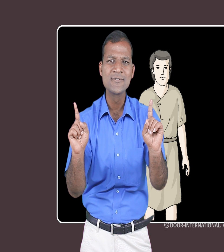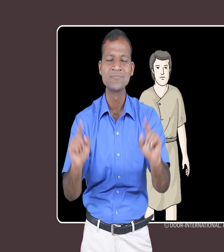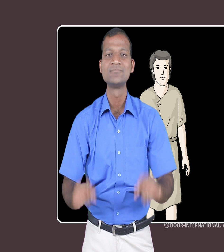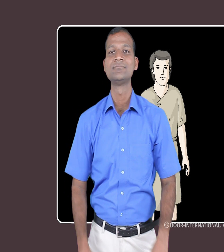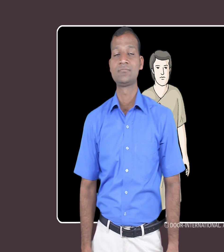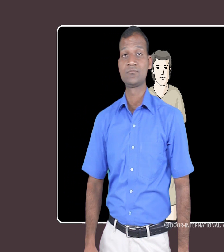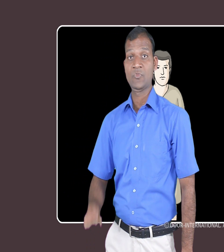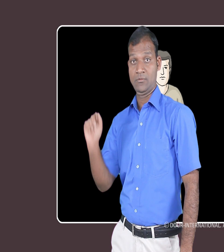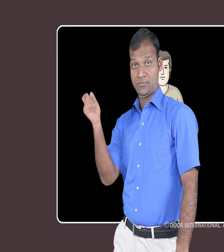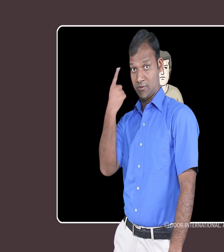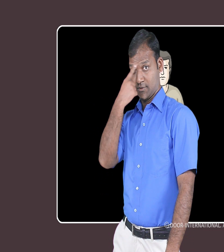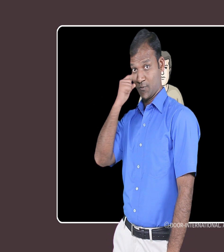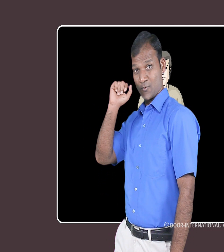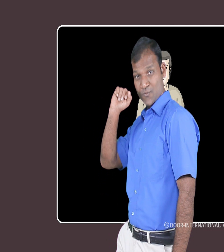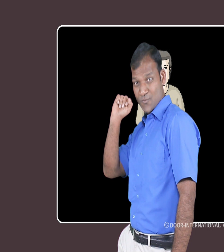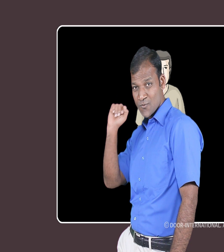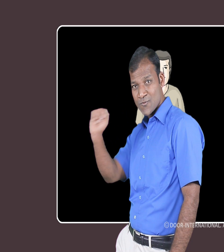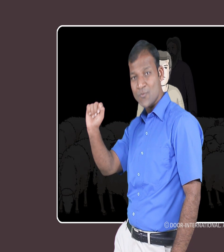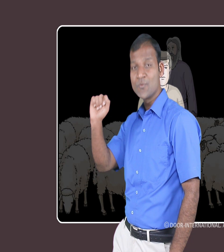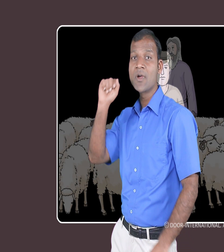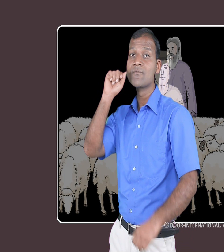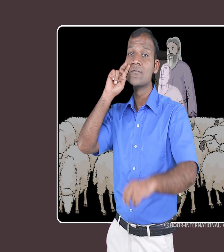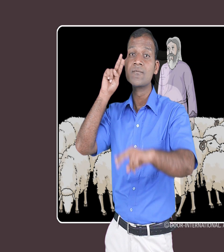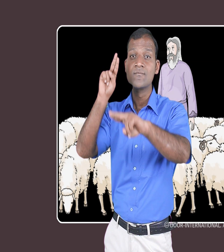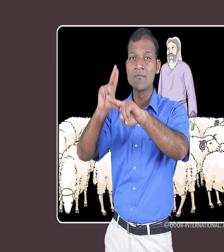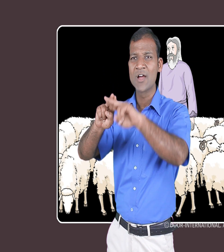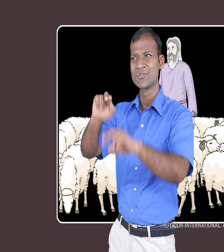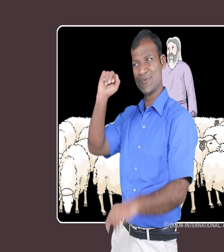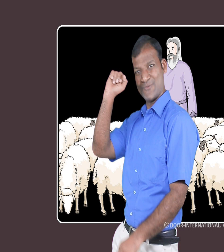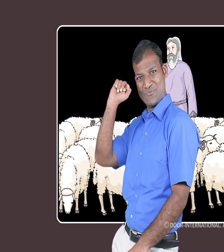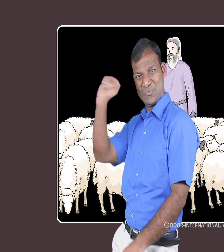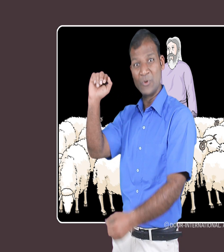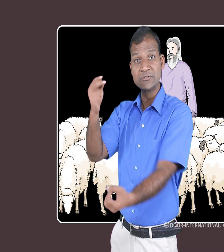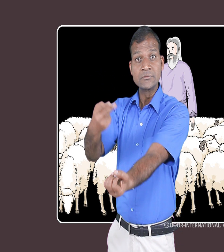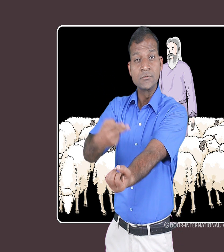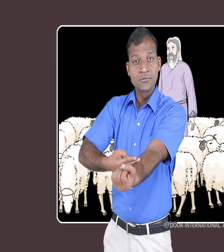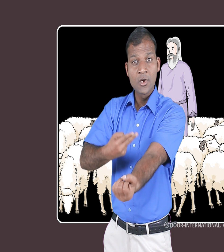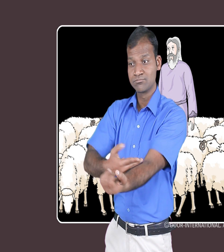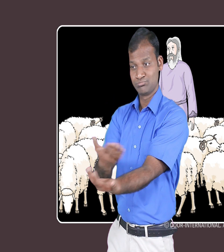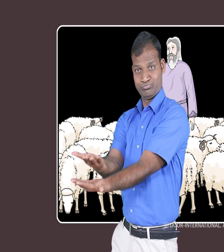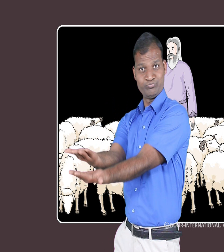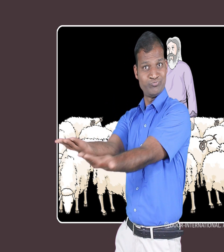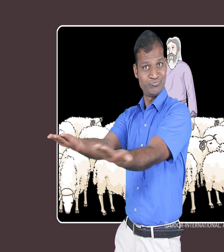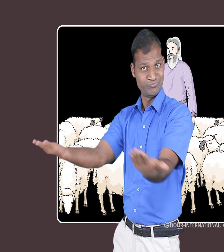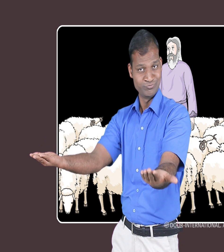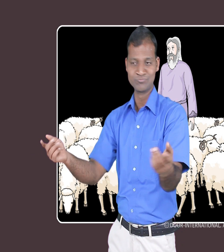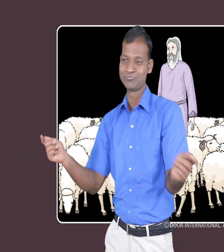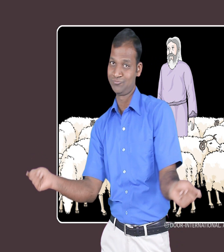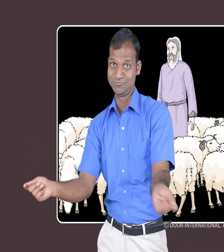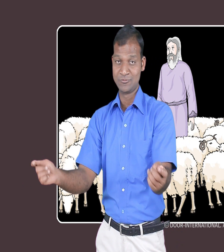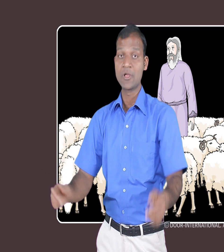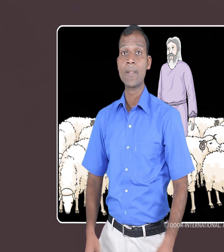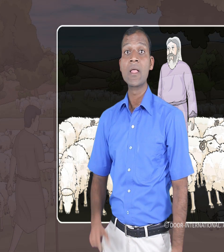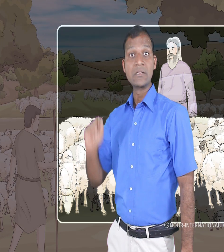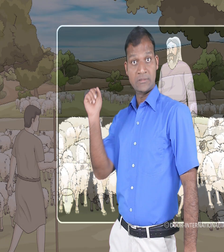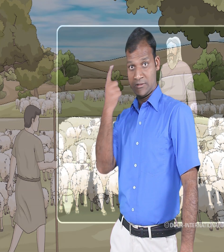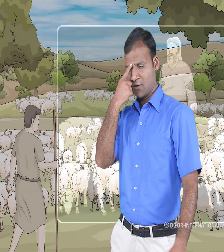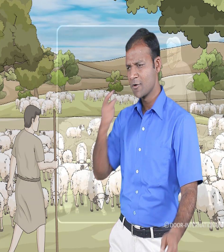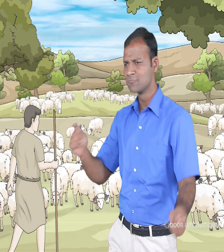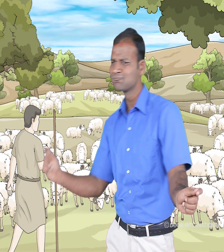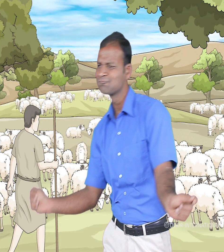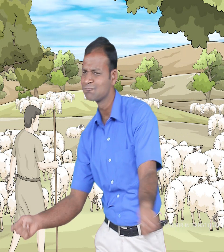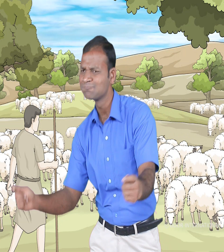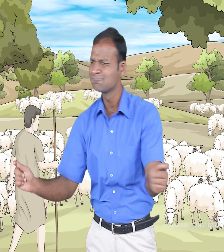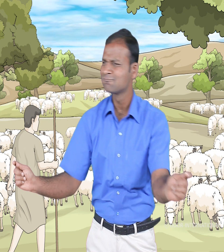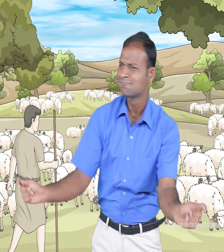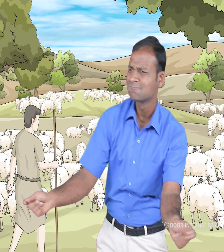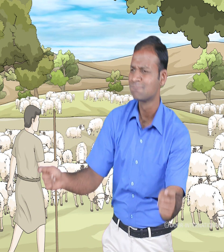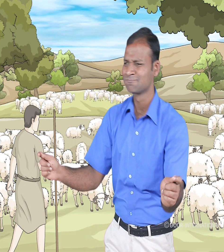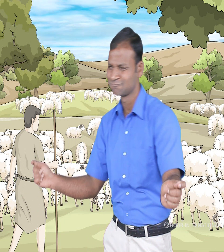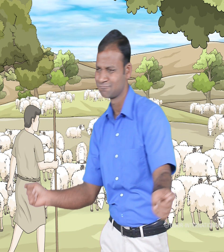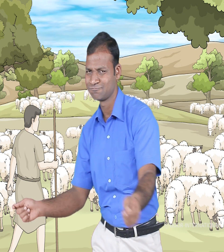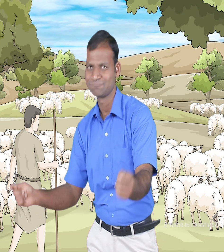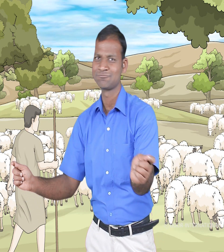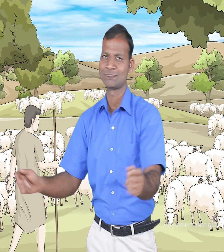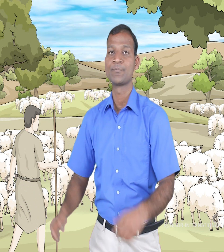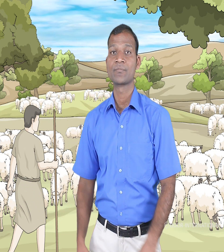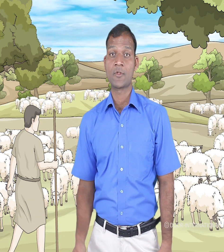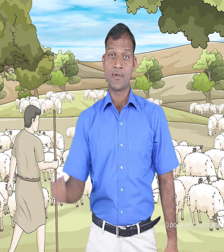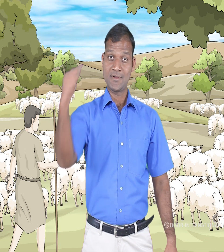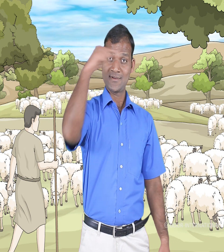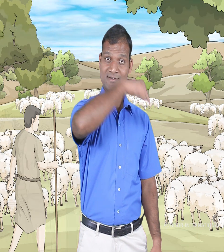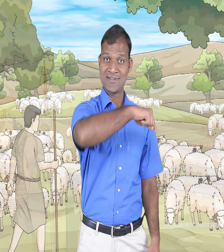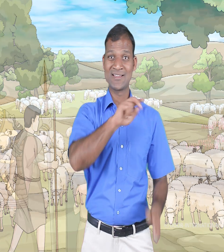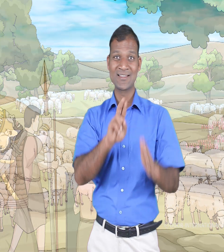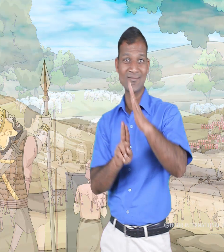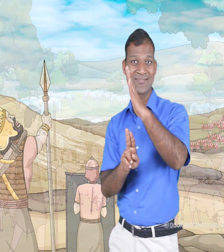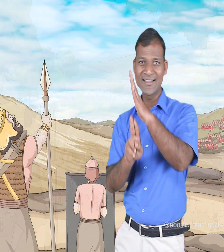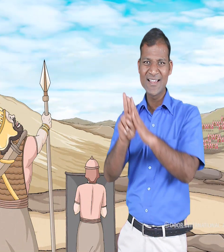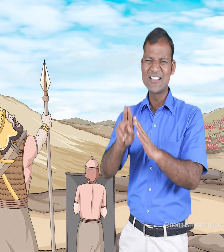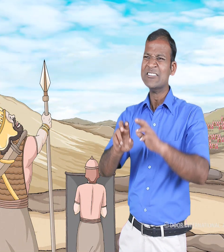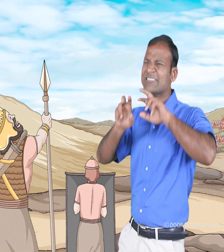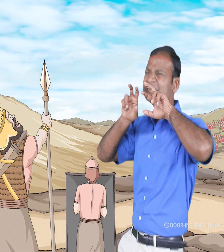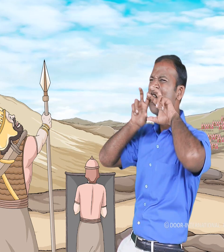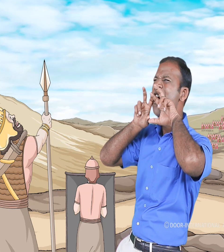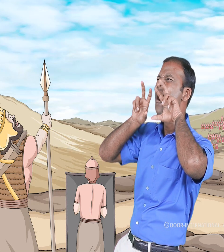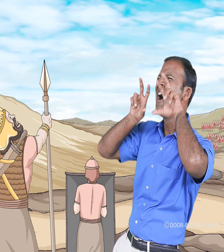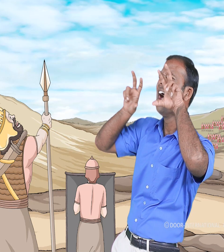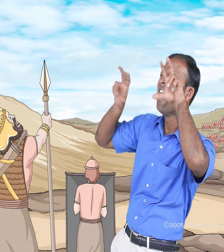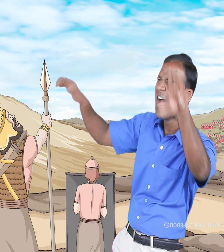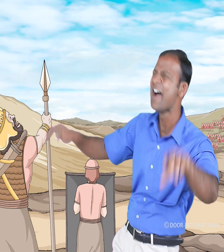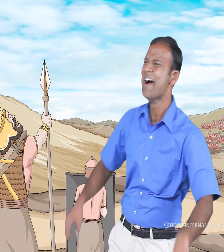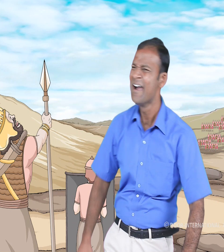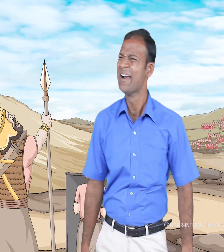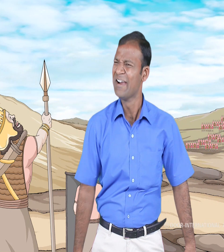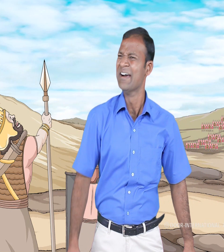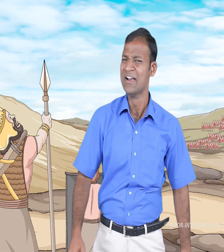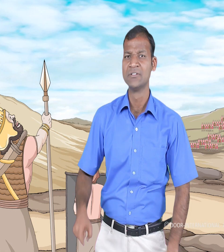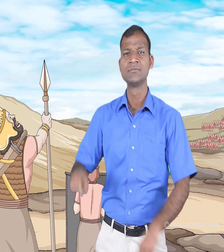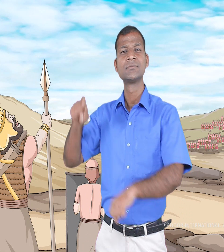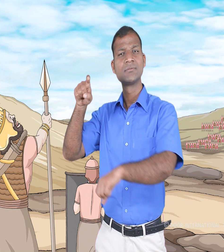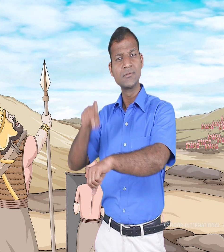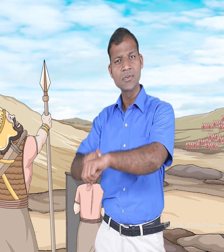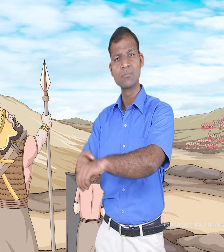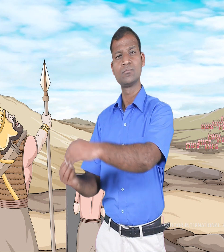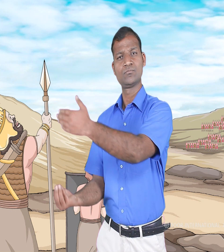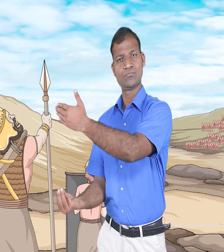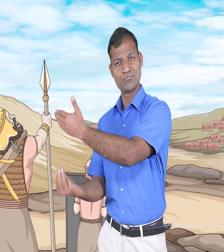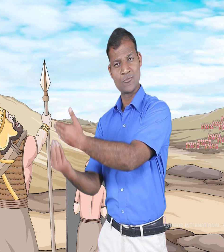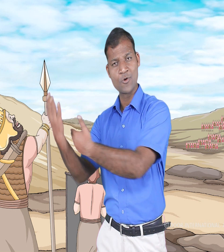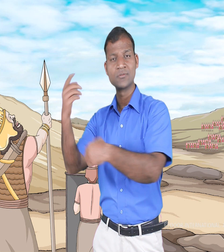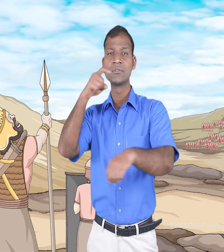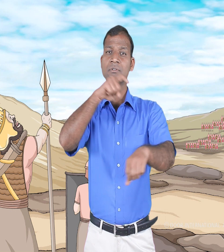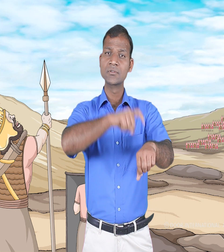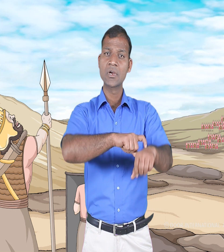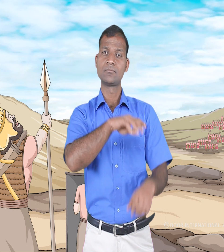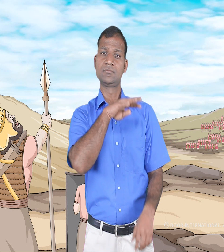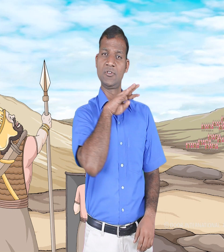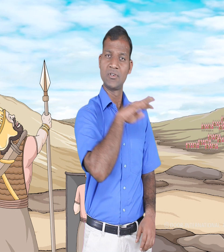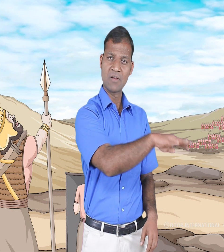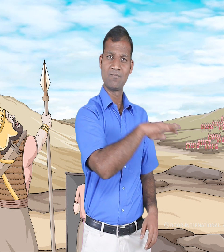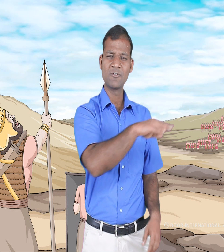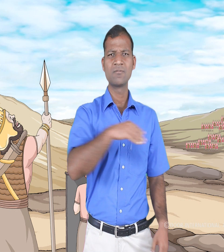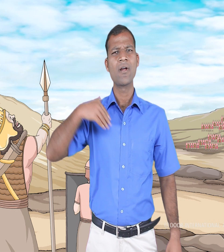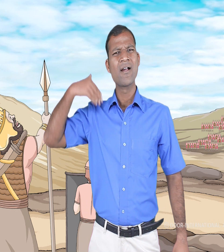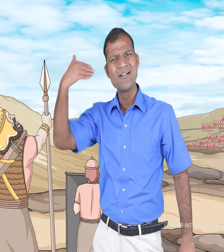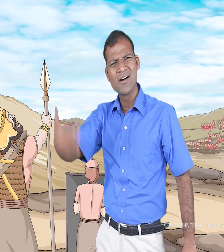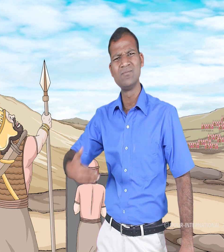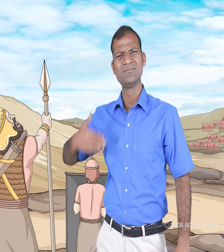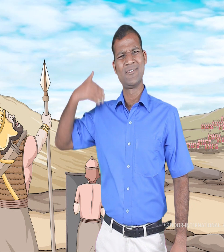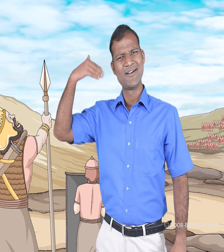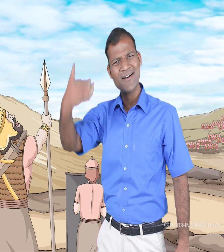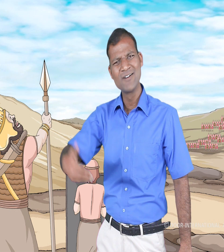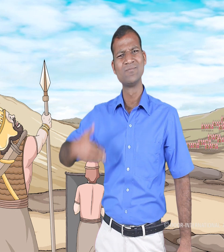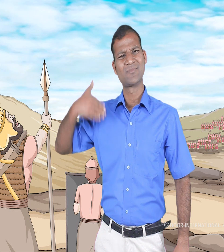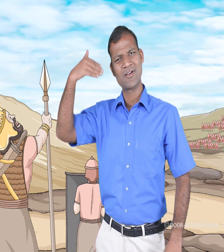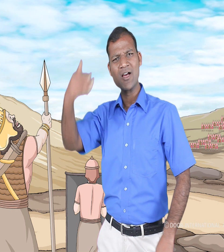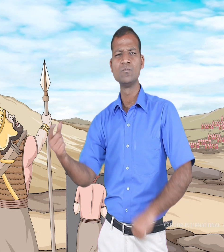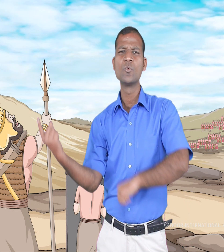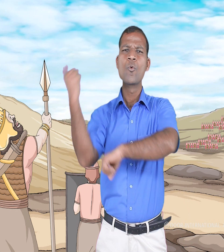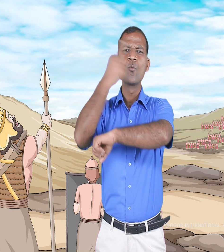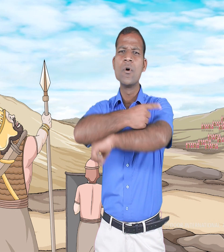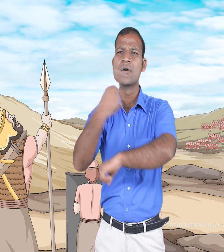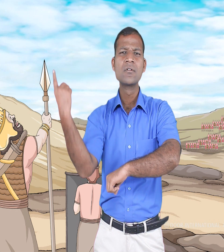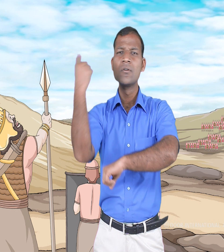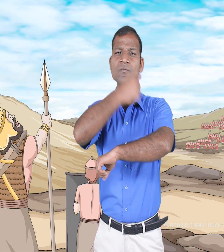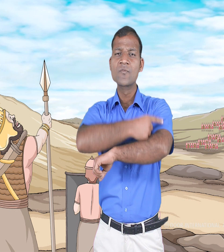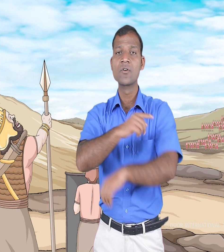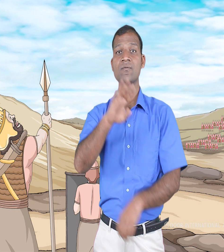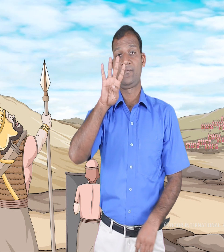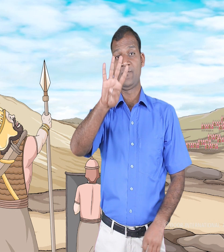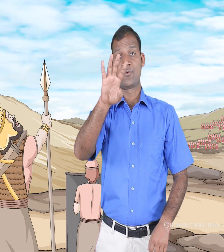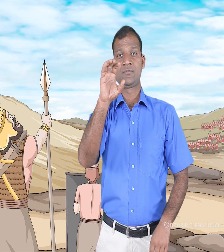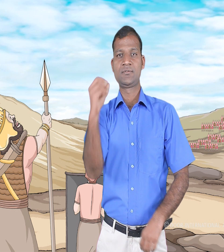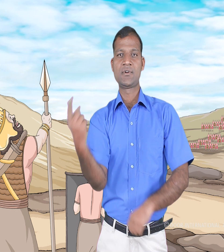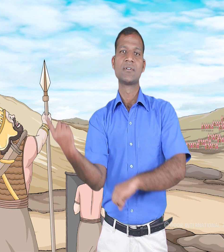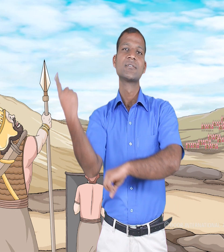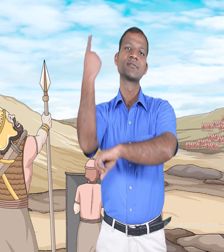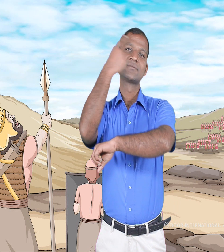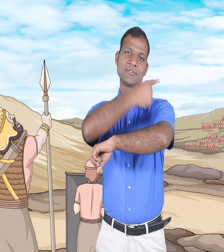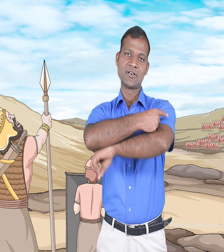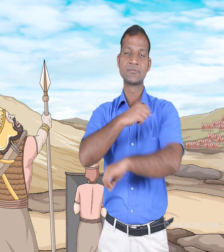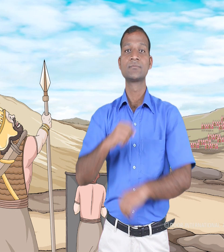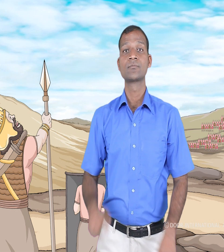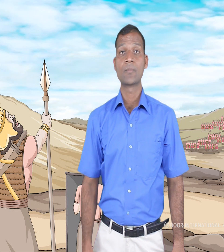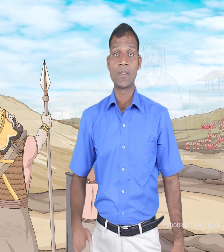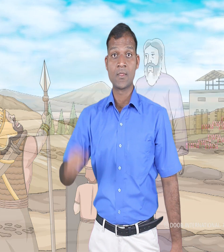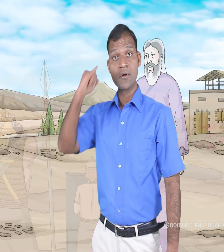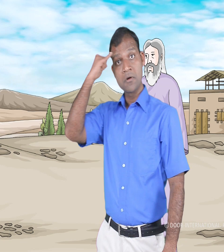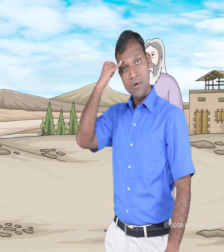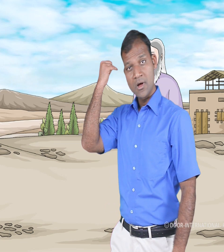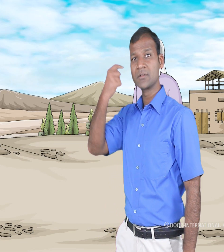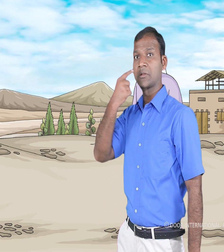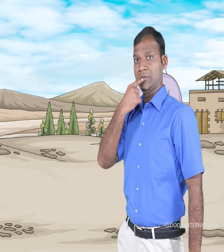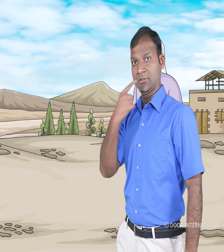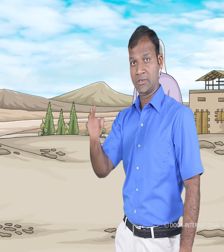The three oldest had followed Saul, but David went back and forth from Saul to tend his father’s sheep in Bethlehem. For forty days the Philistine came forward every morning and evening to take his stand.